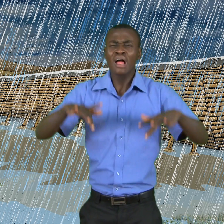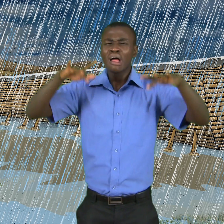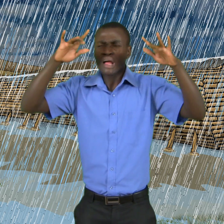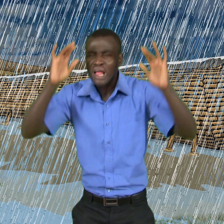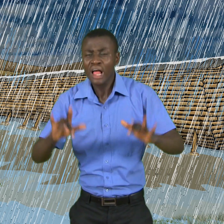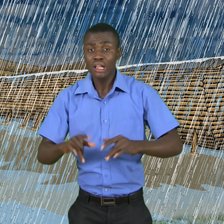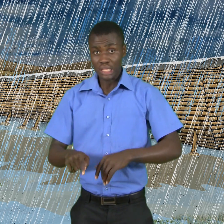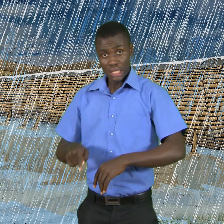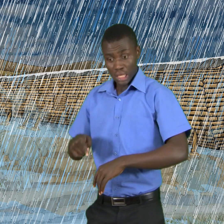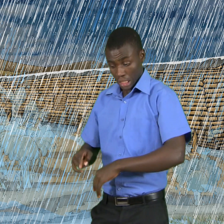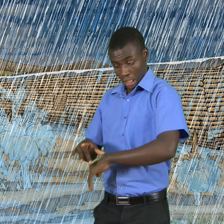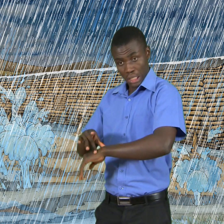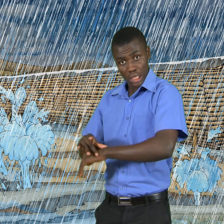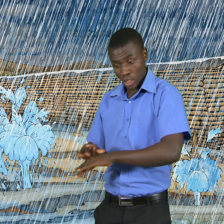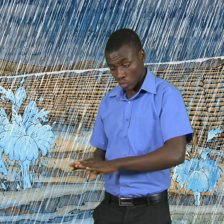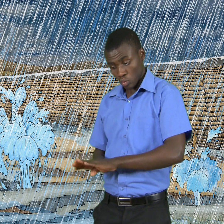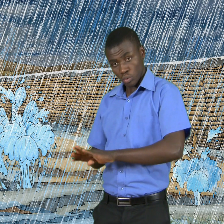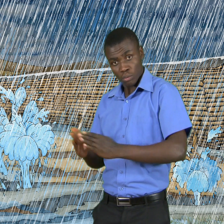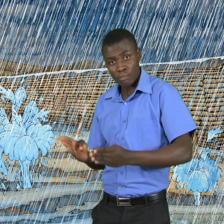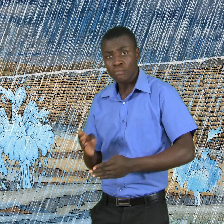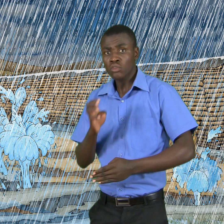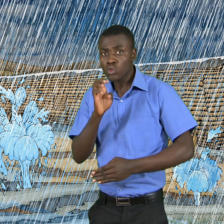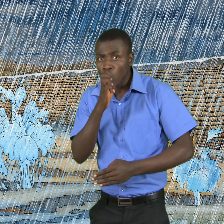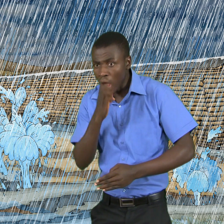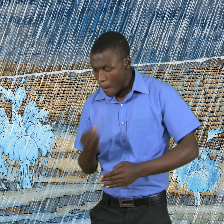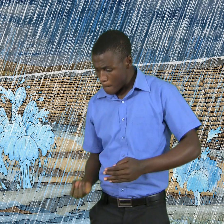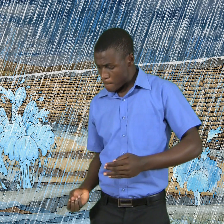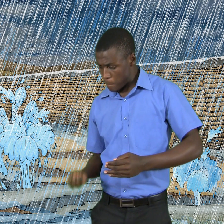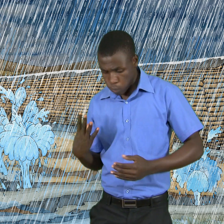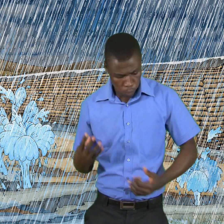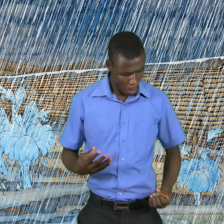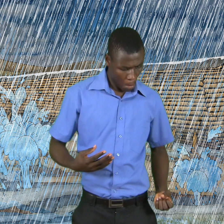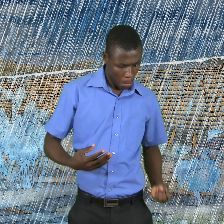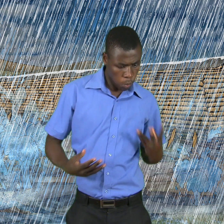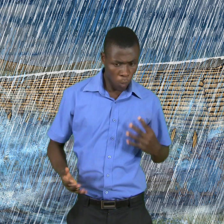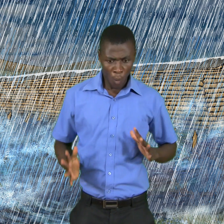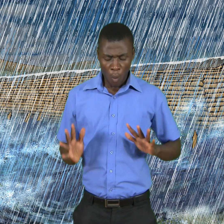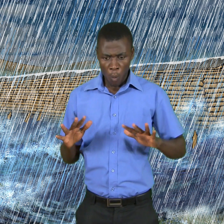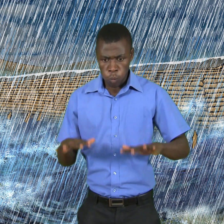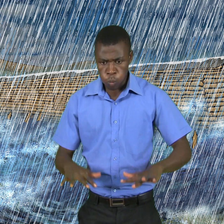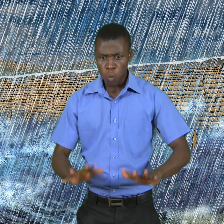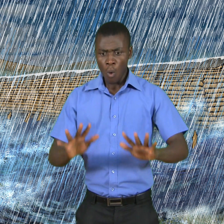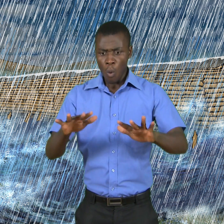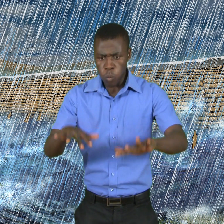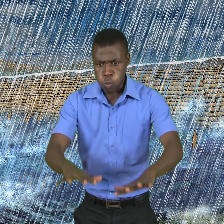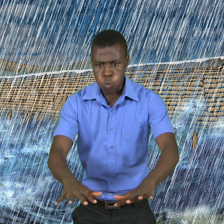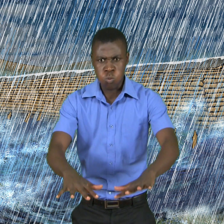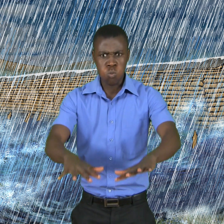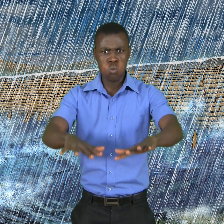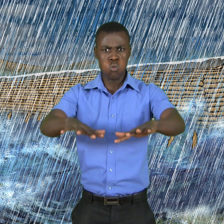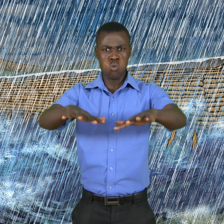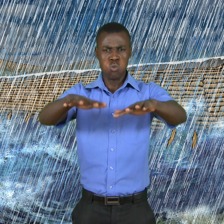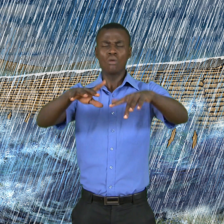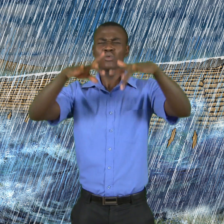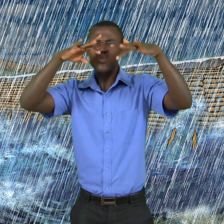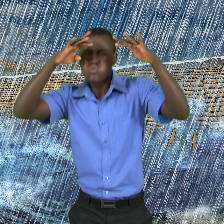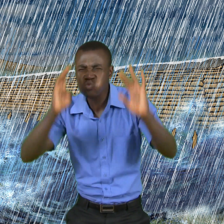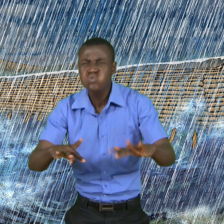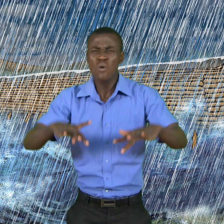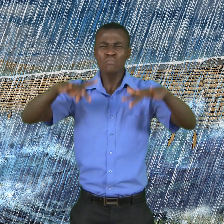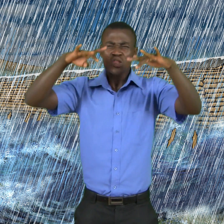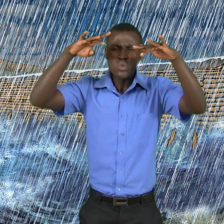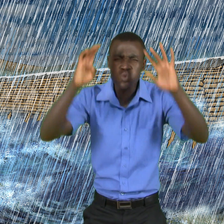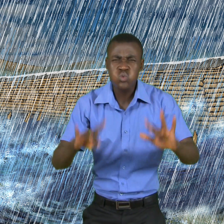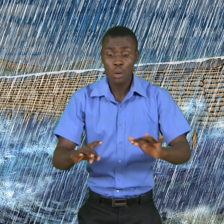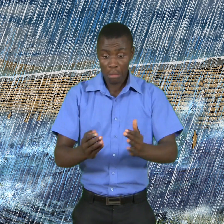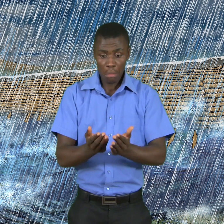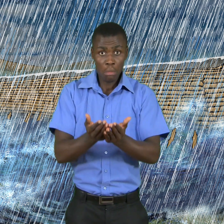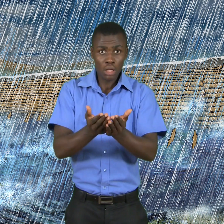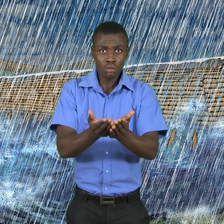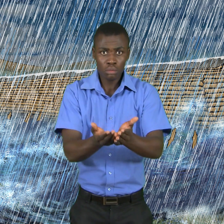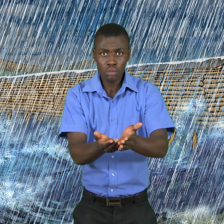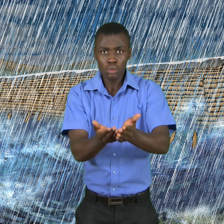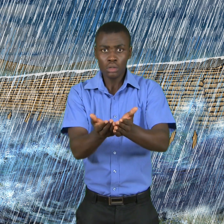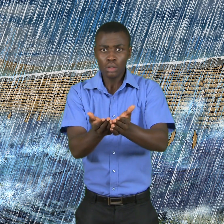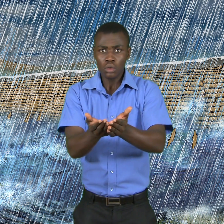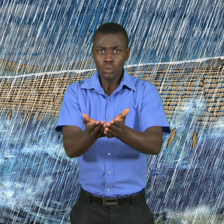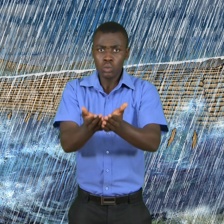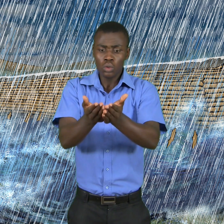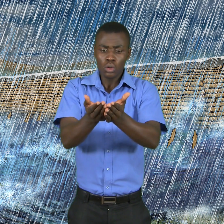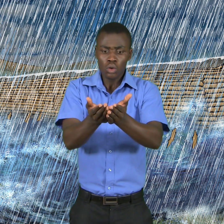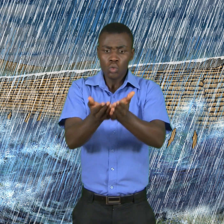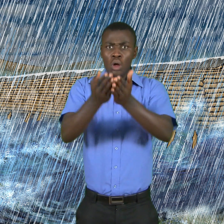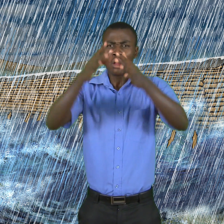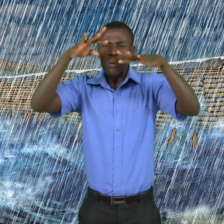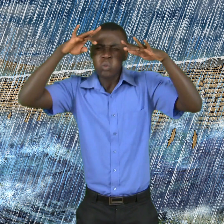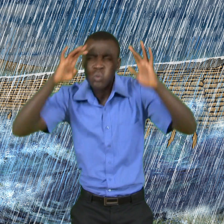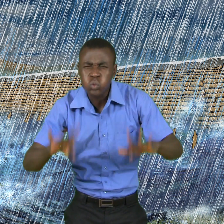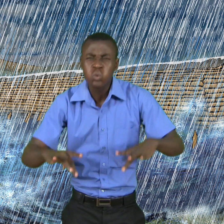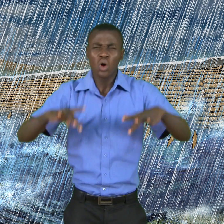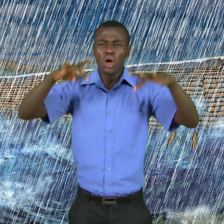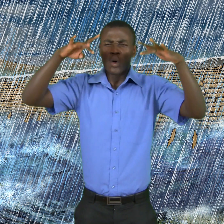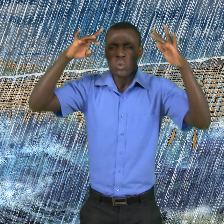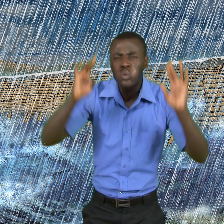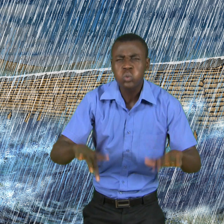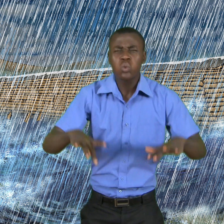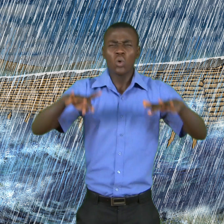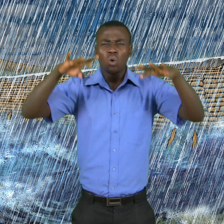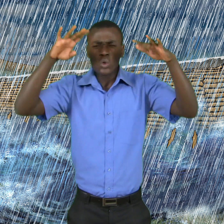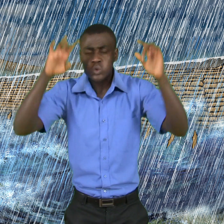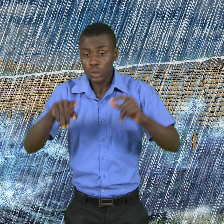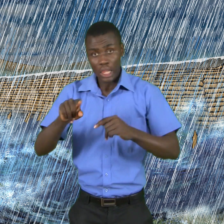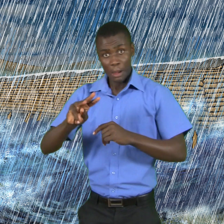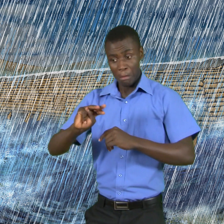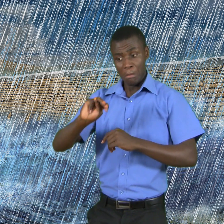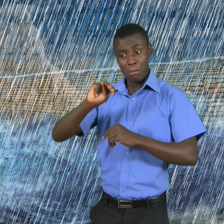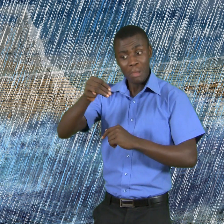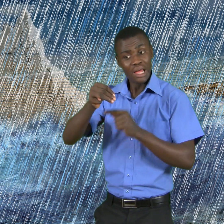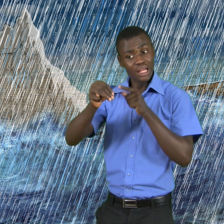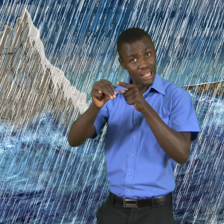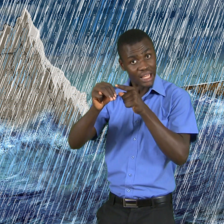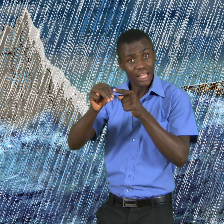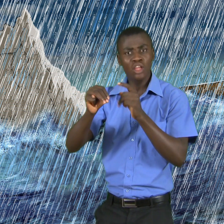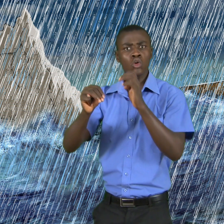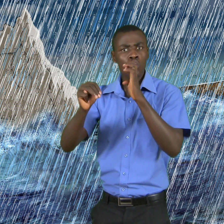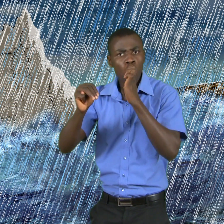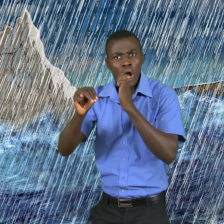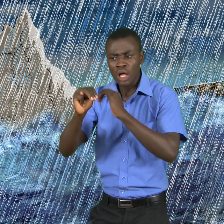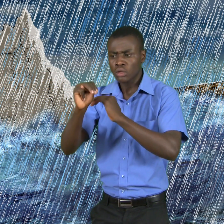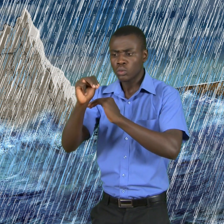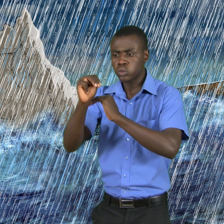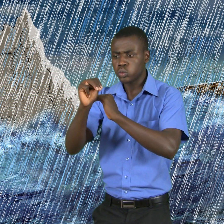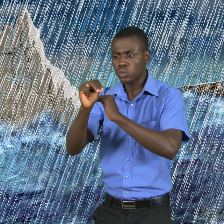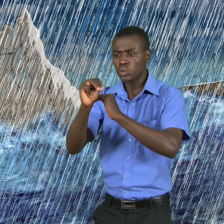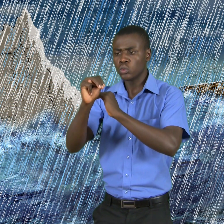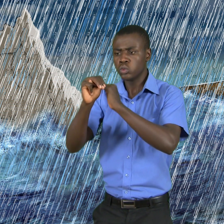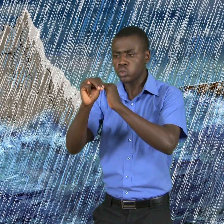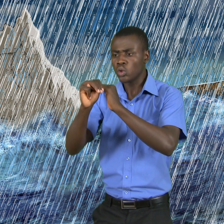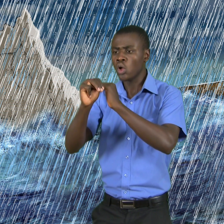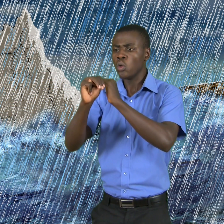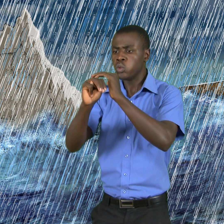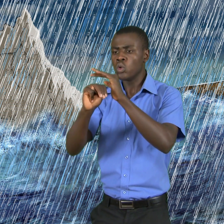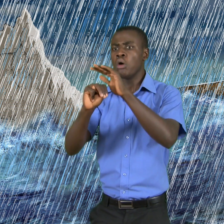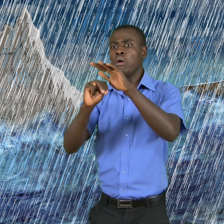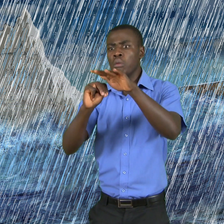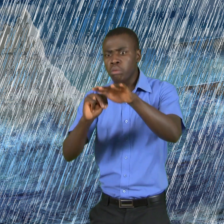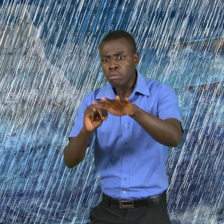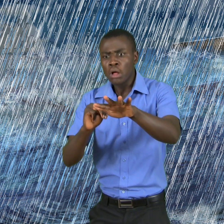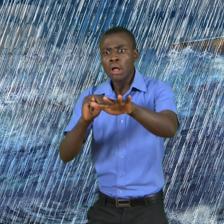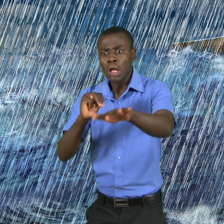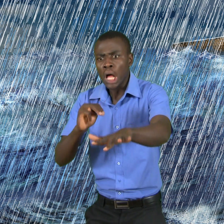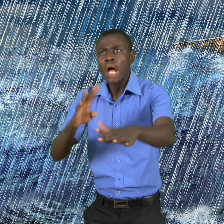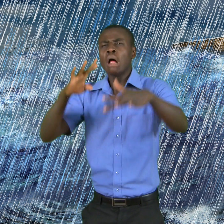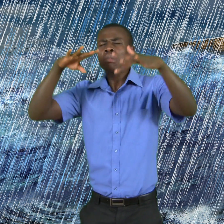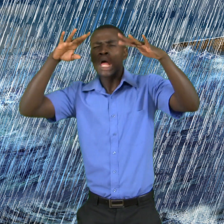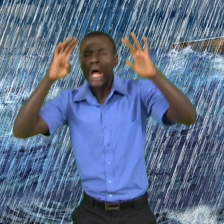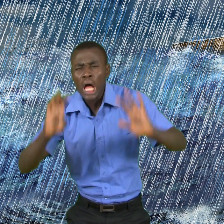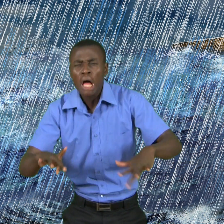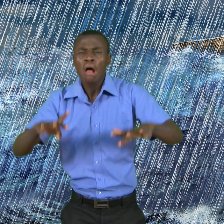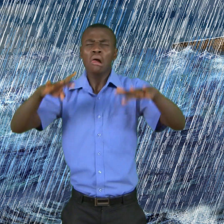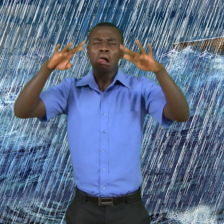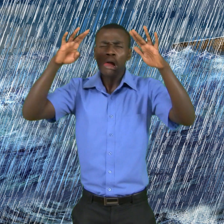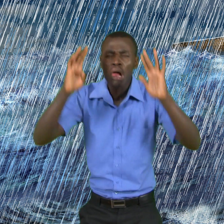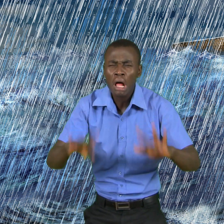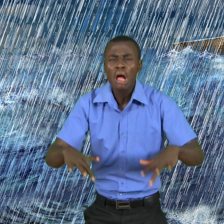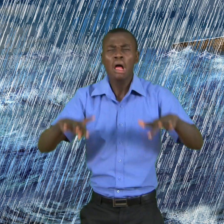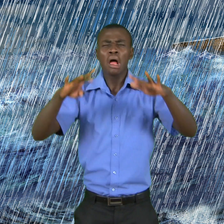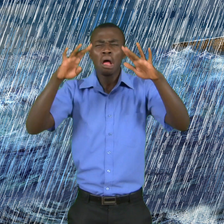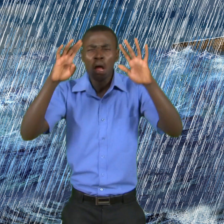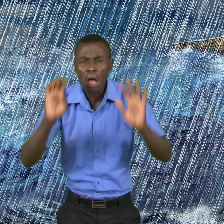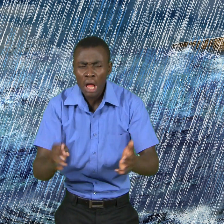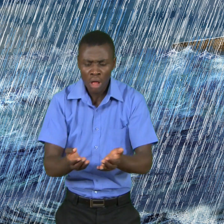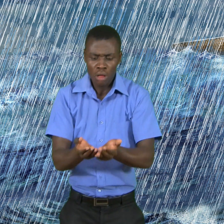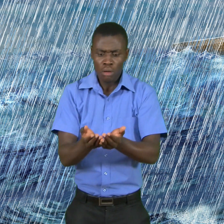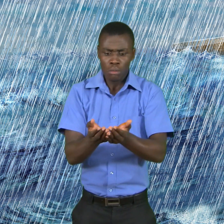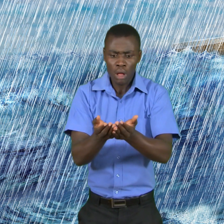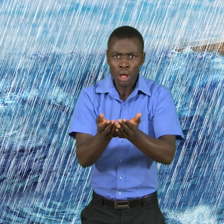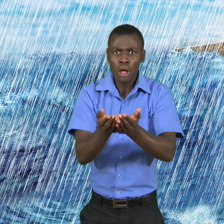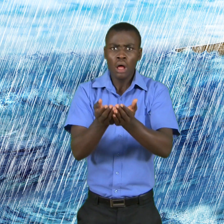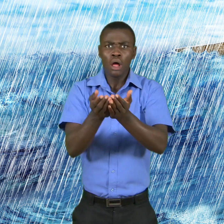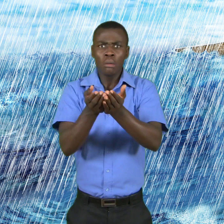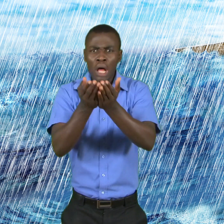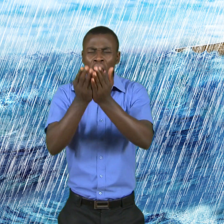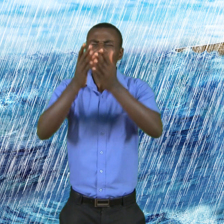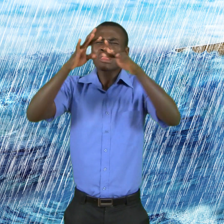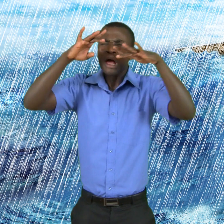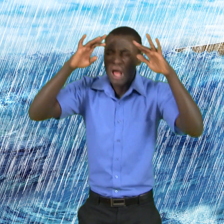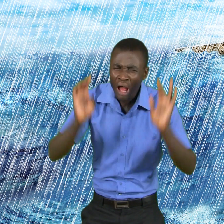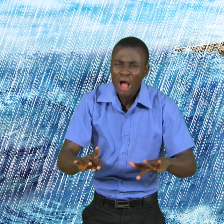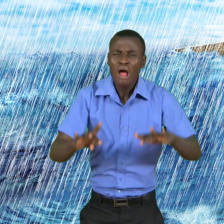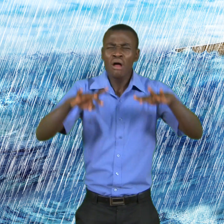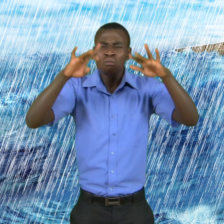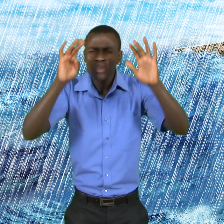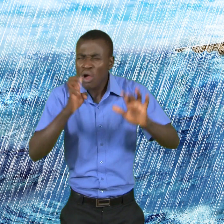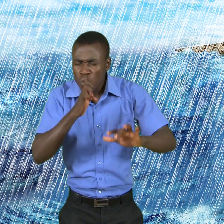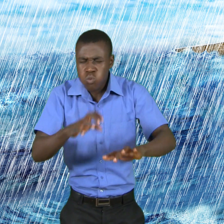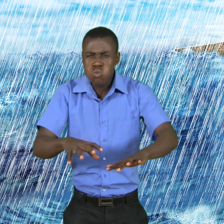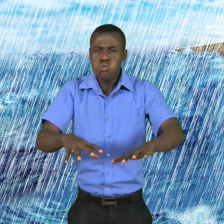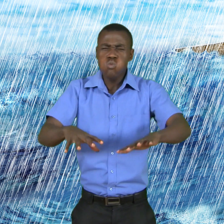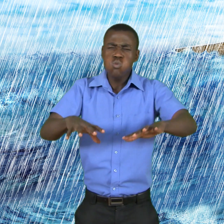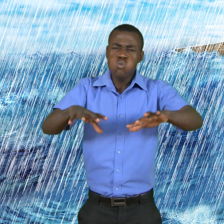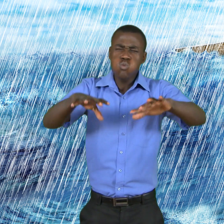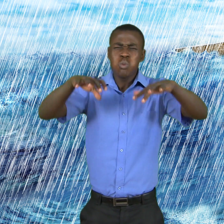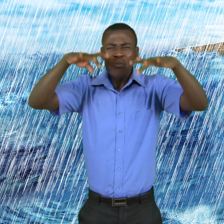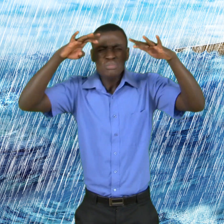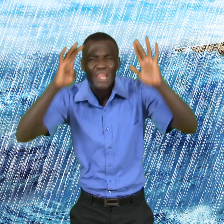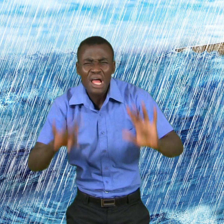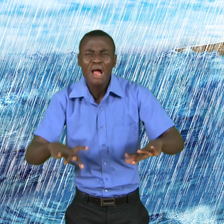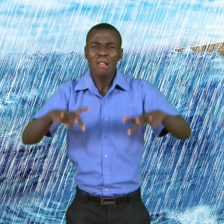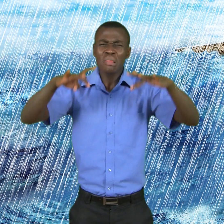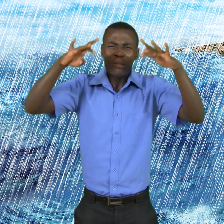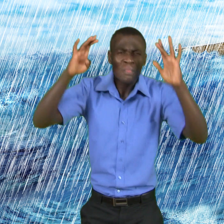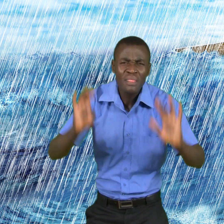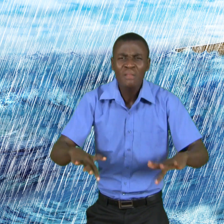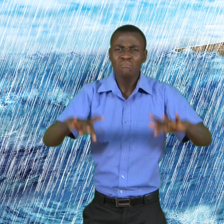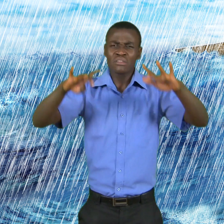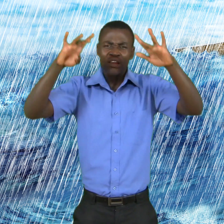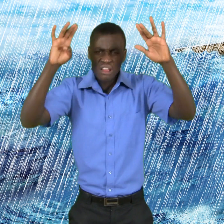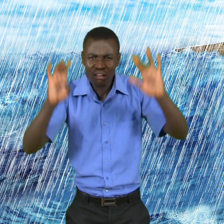And they entered, the male and female of every living thing, as God had commanded Noah. Then the LORD shut him in. For forty days the flood kept coming on the earth, and the waters rose and lifted the ark high above the earth. So the waters continued to surge and rise greatly on the earth, and the ark floated on the surface of the waters.